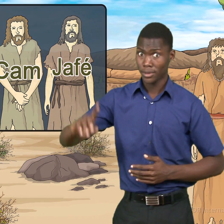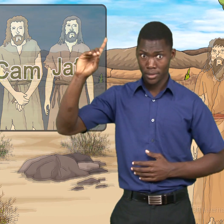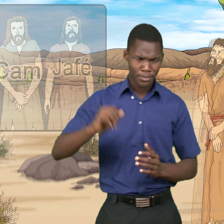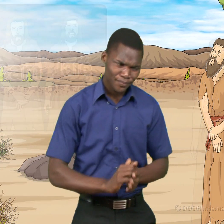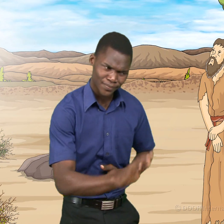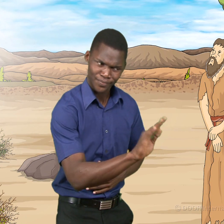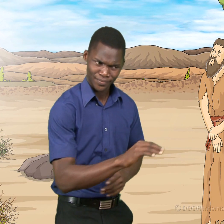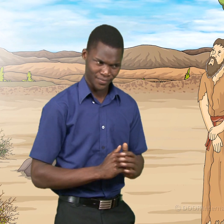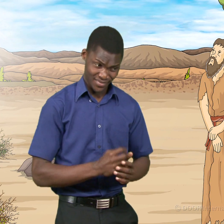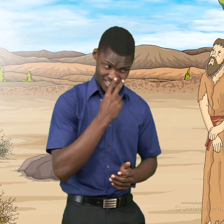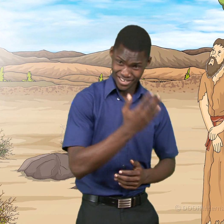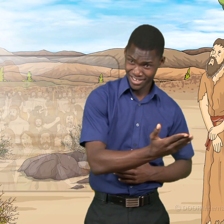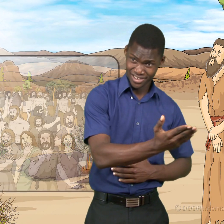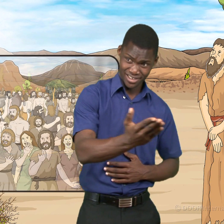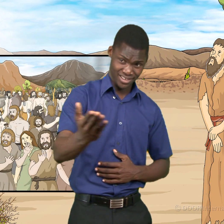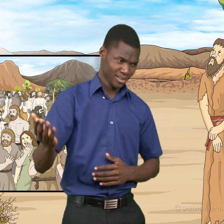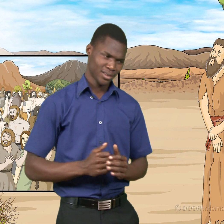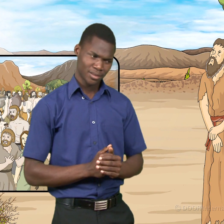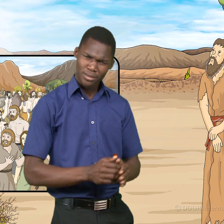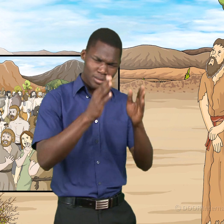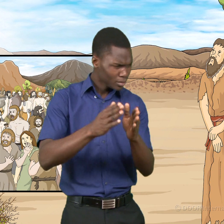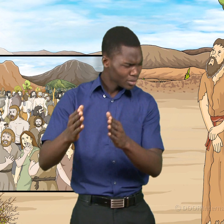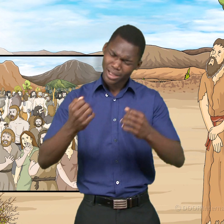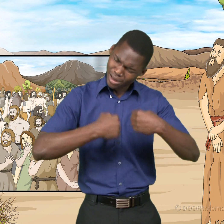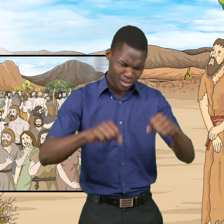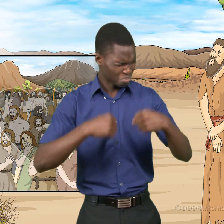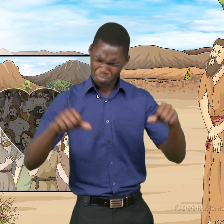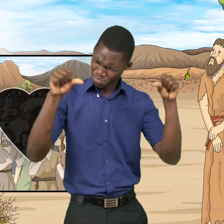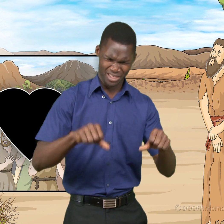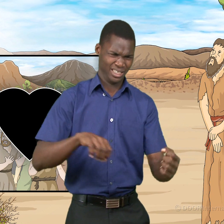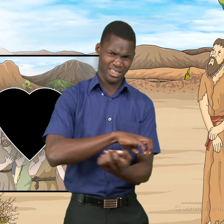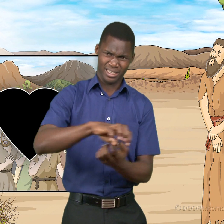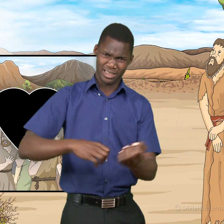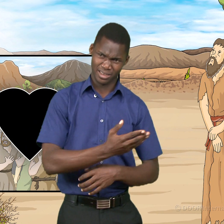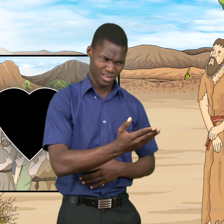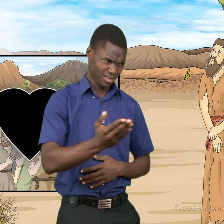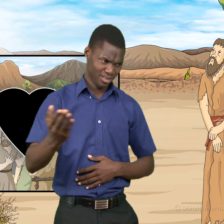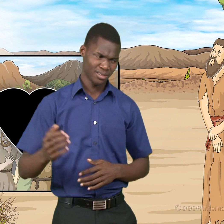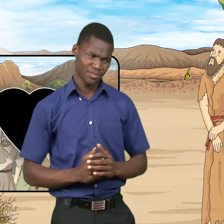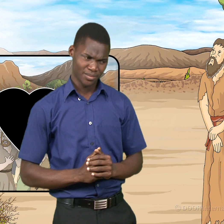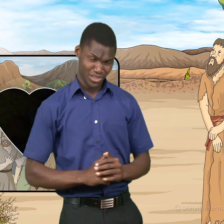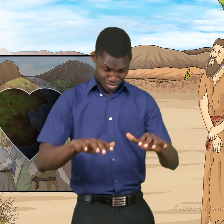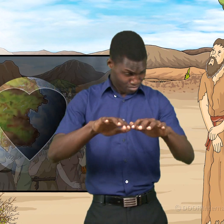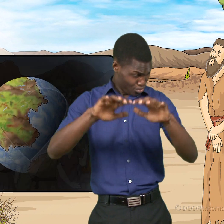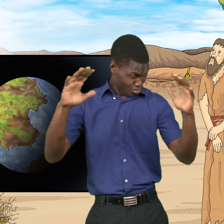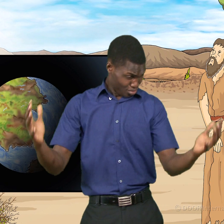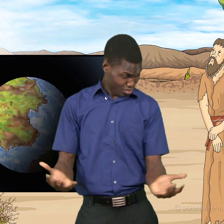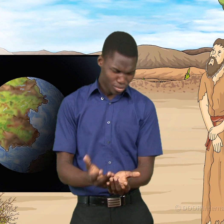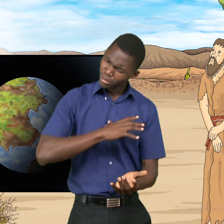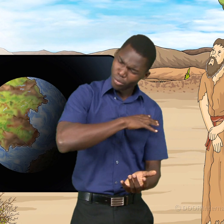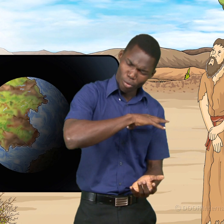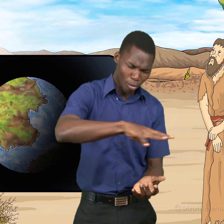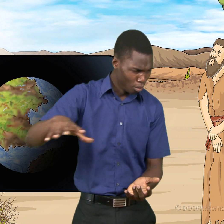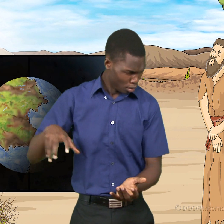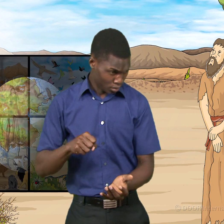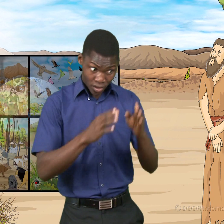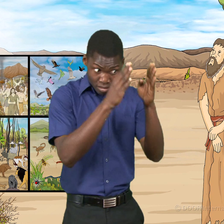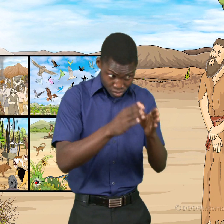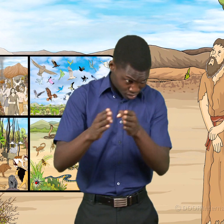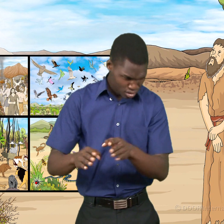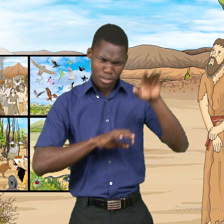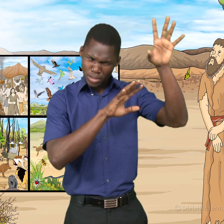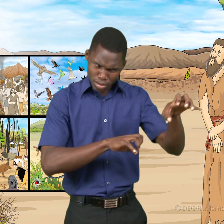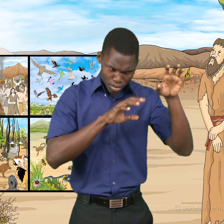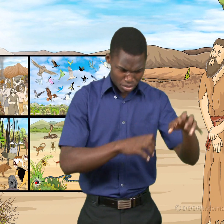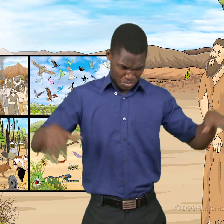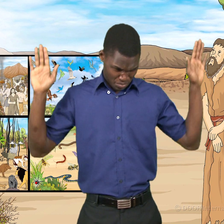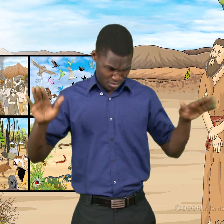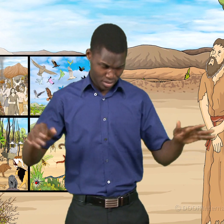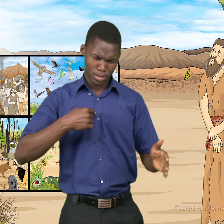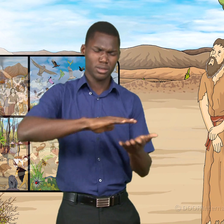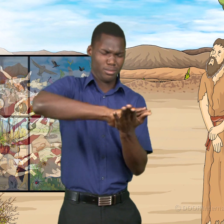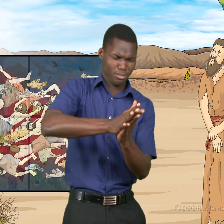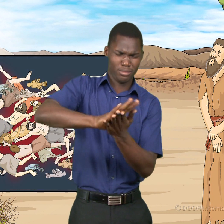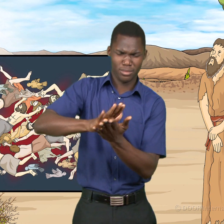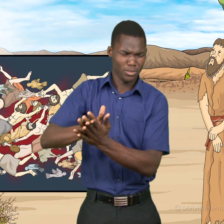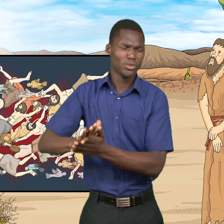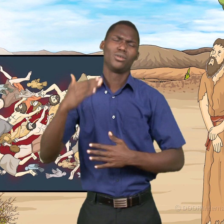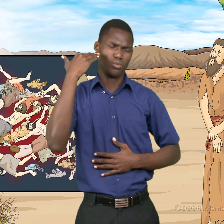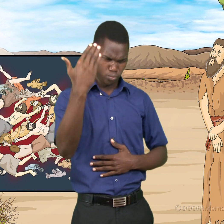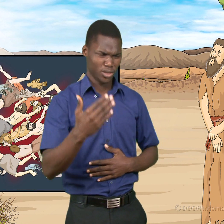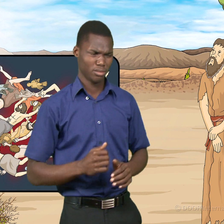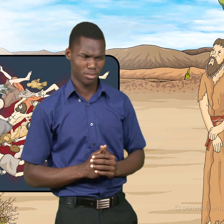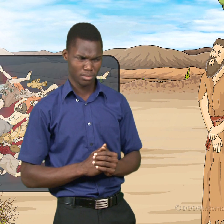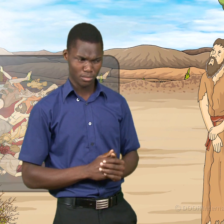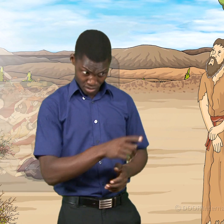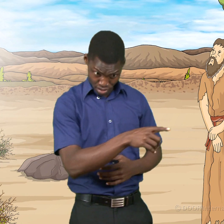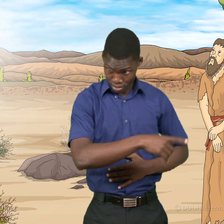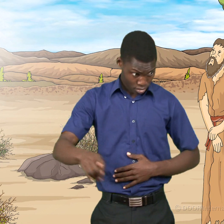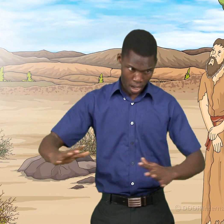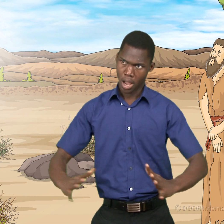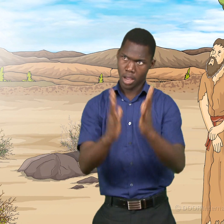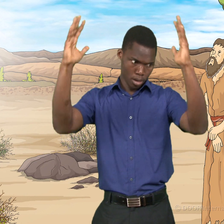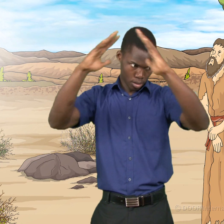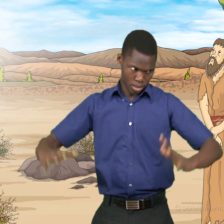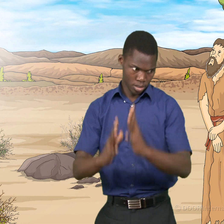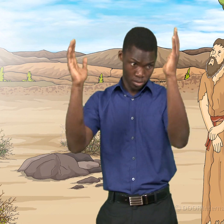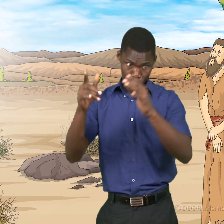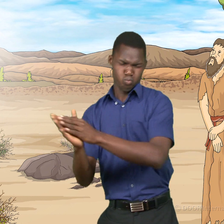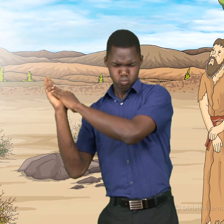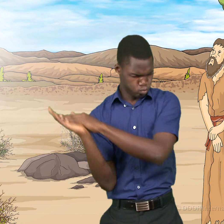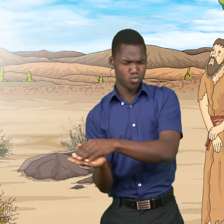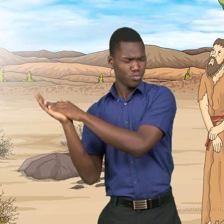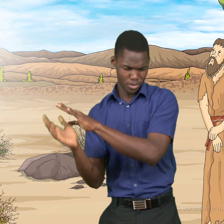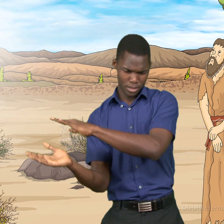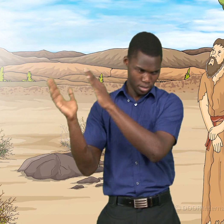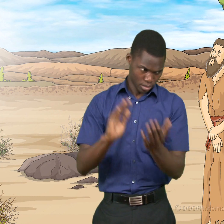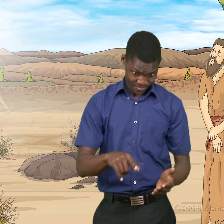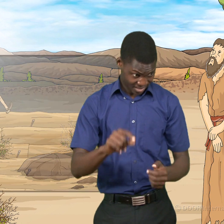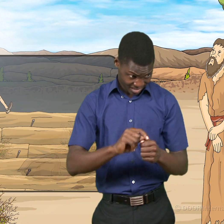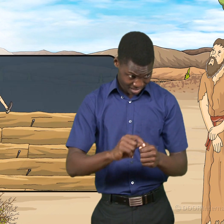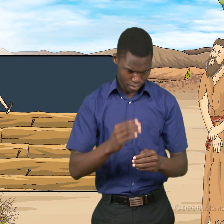Then God said to Noah, “The end of all living creatures has come before Me, because through them the earth is full of violence. Now behold, I will destroy both them and the earth.